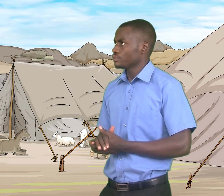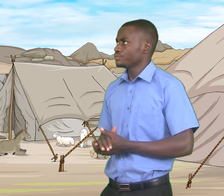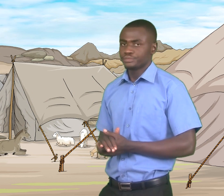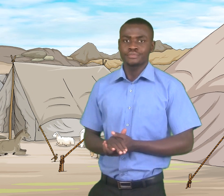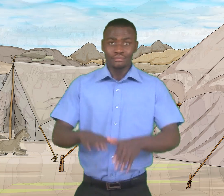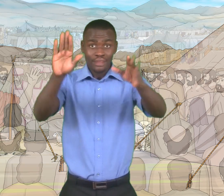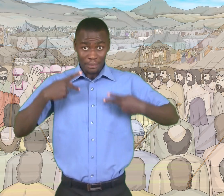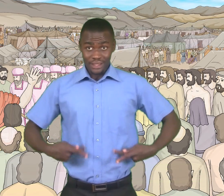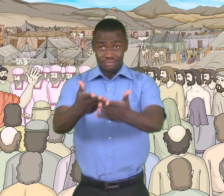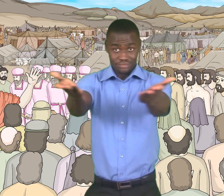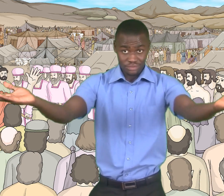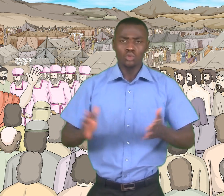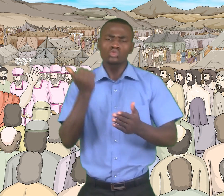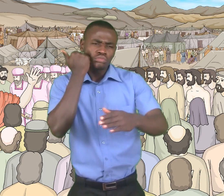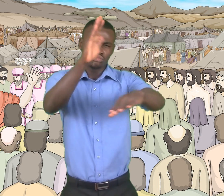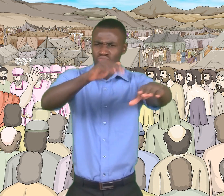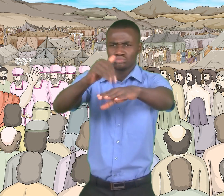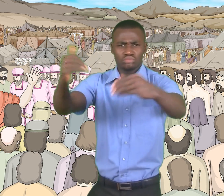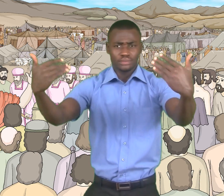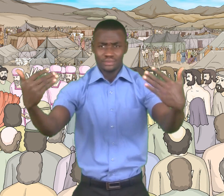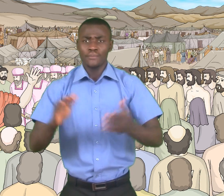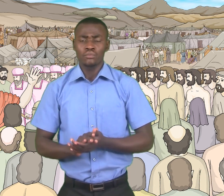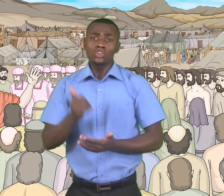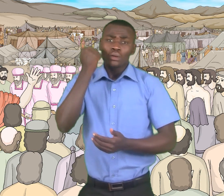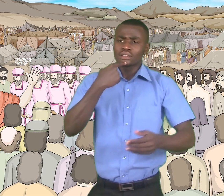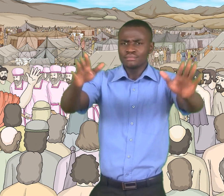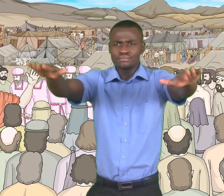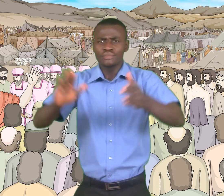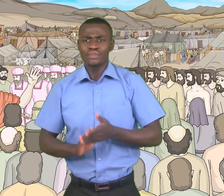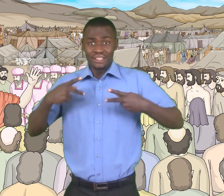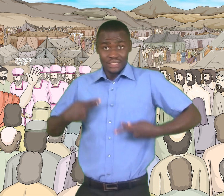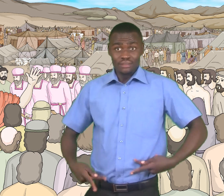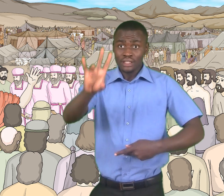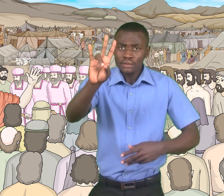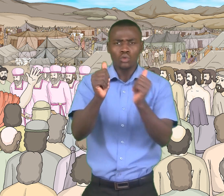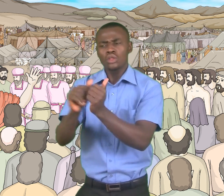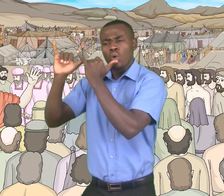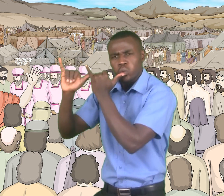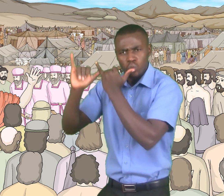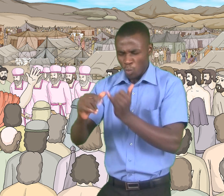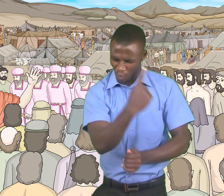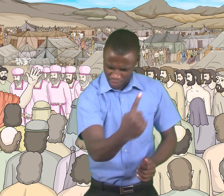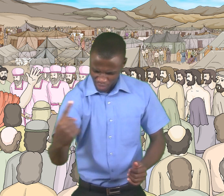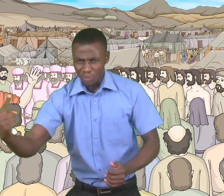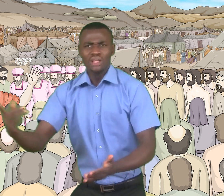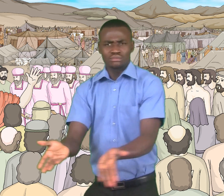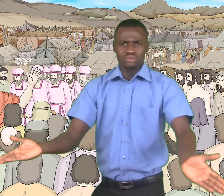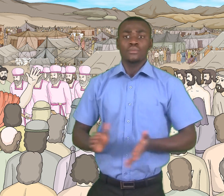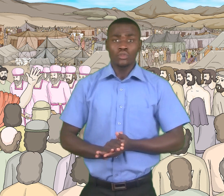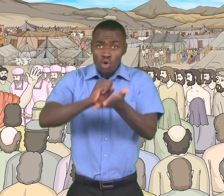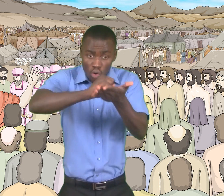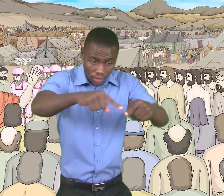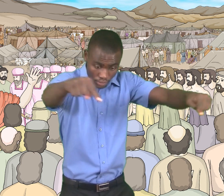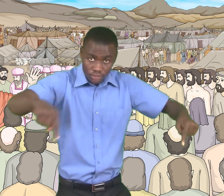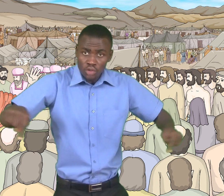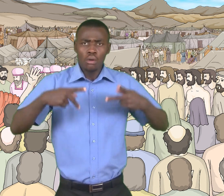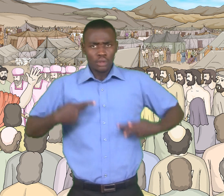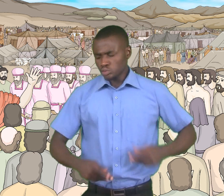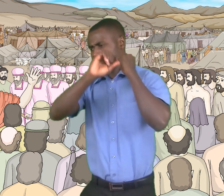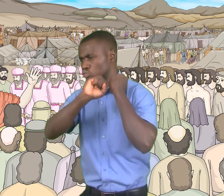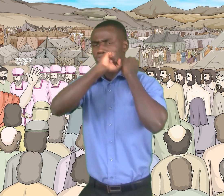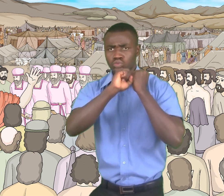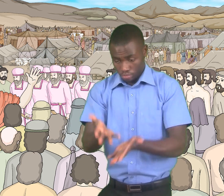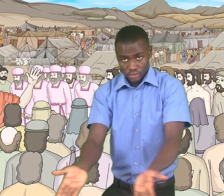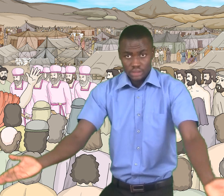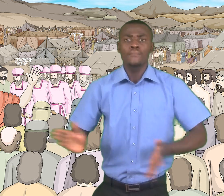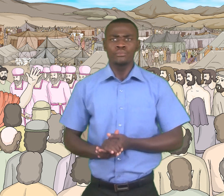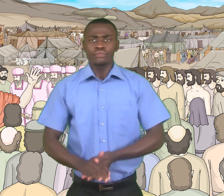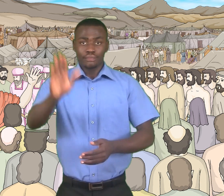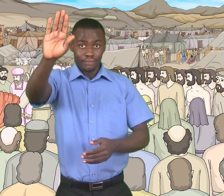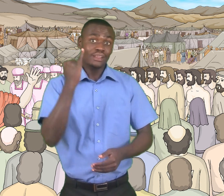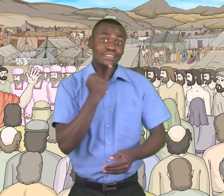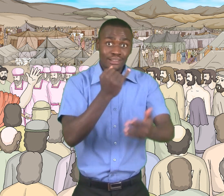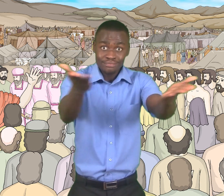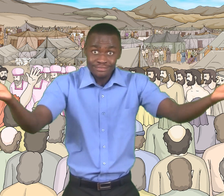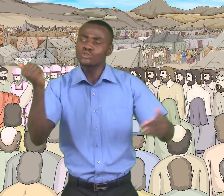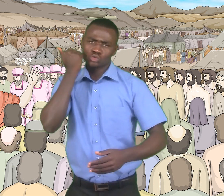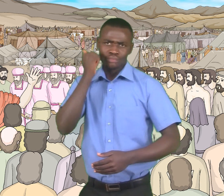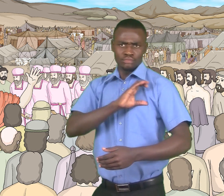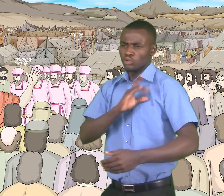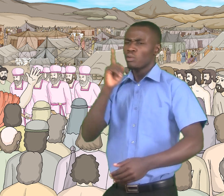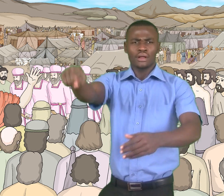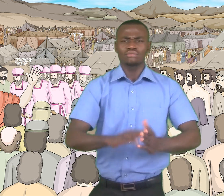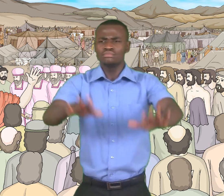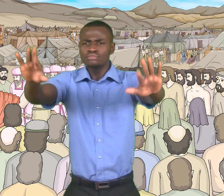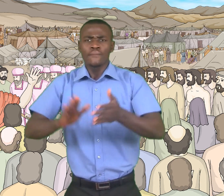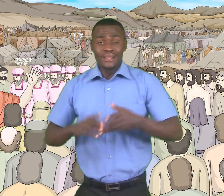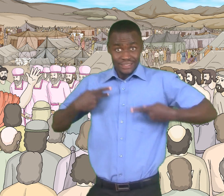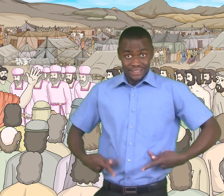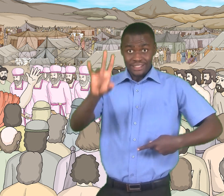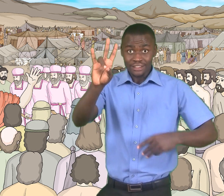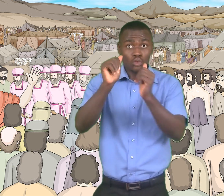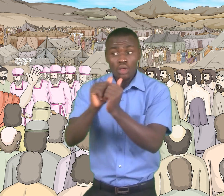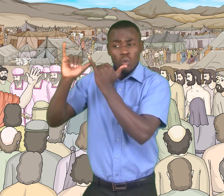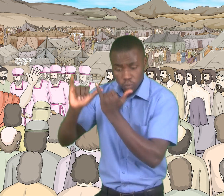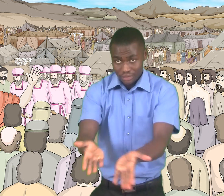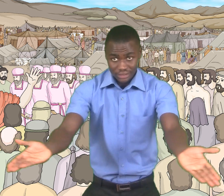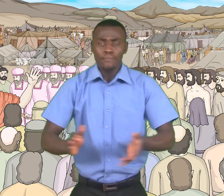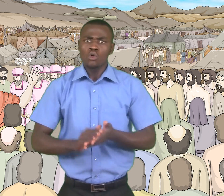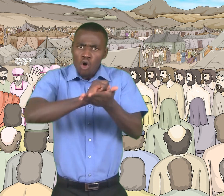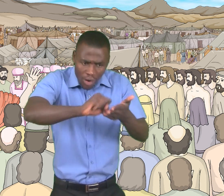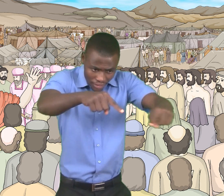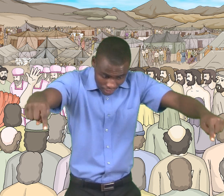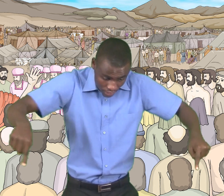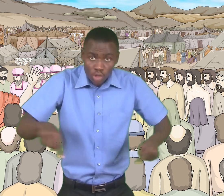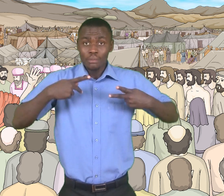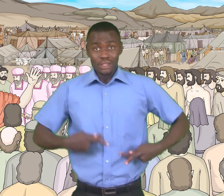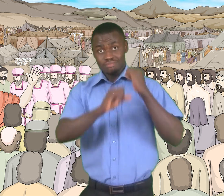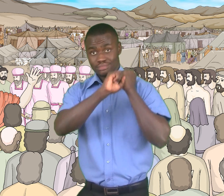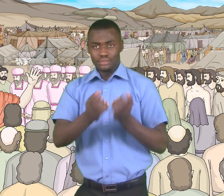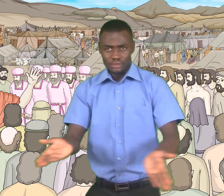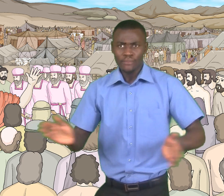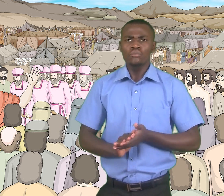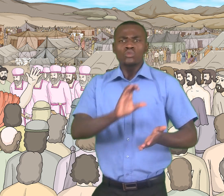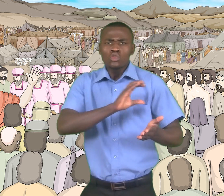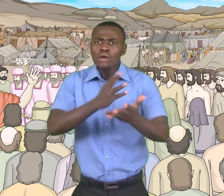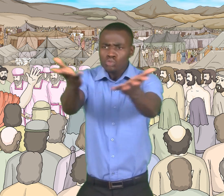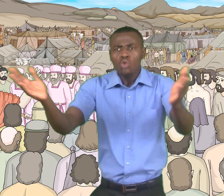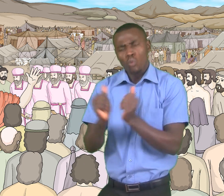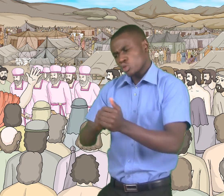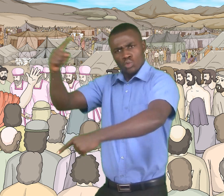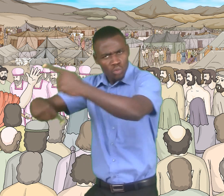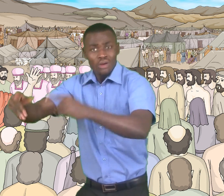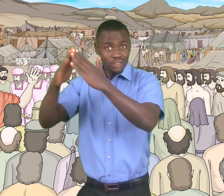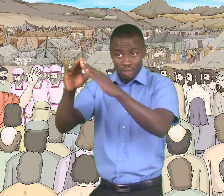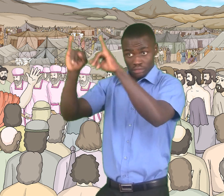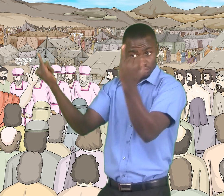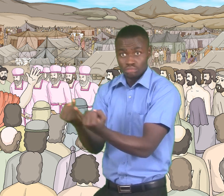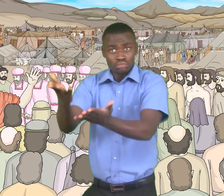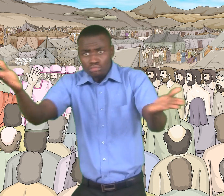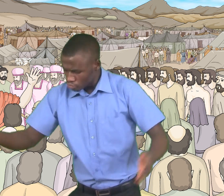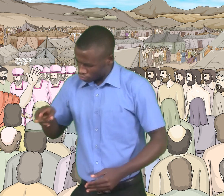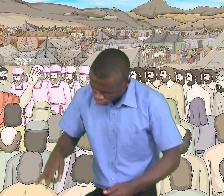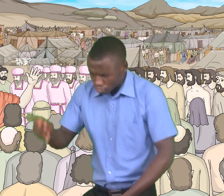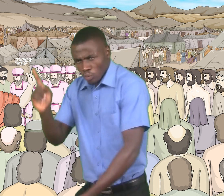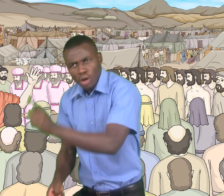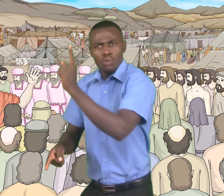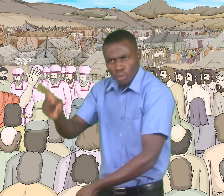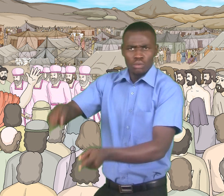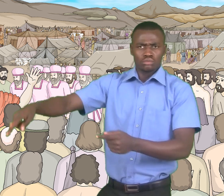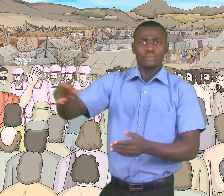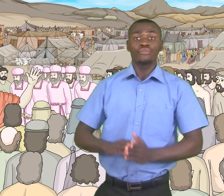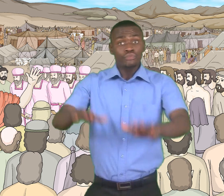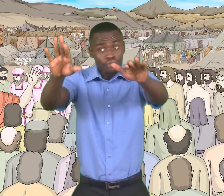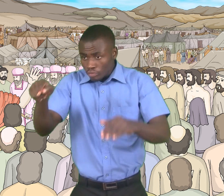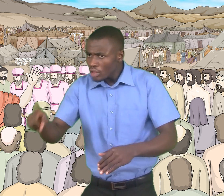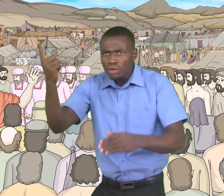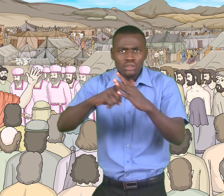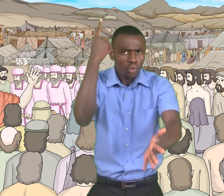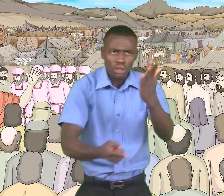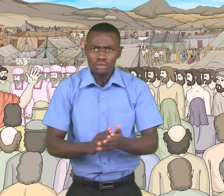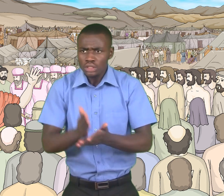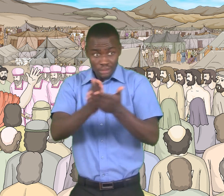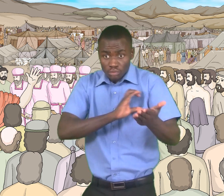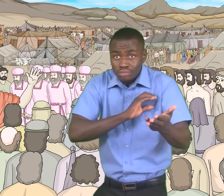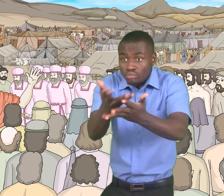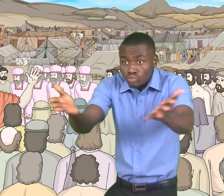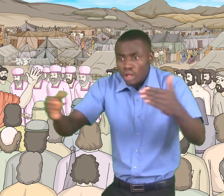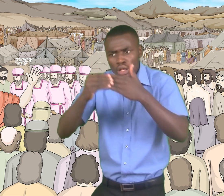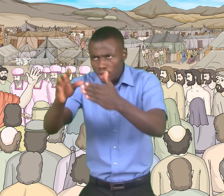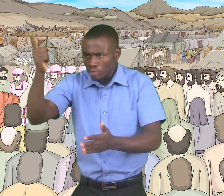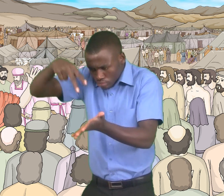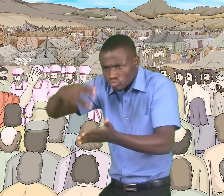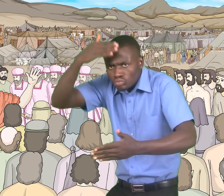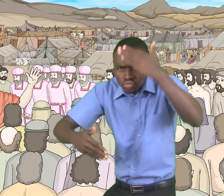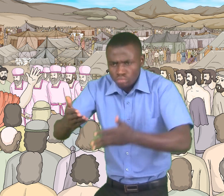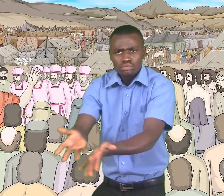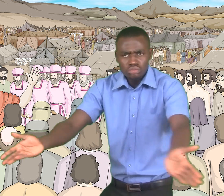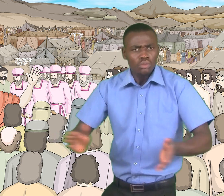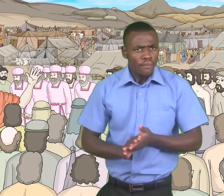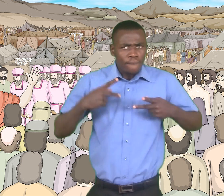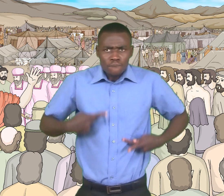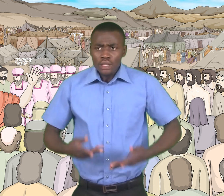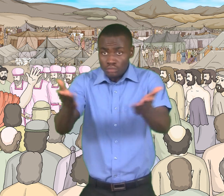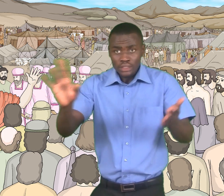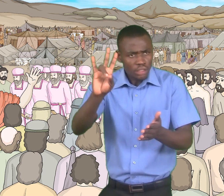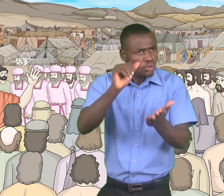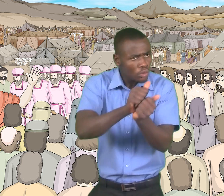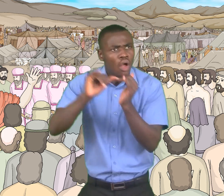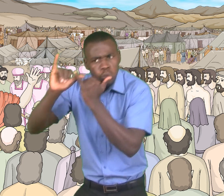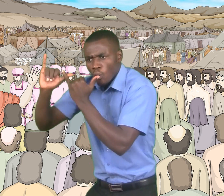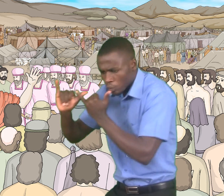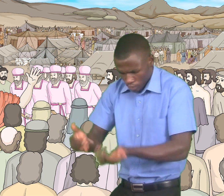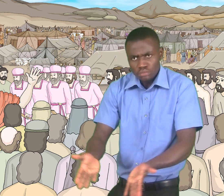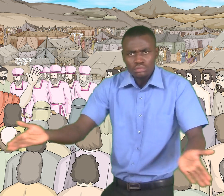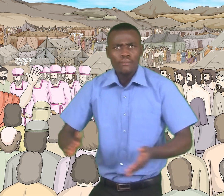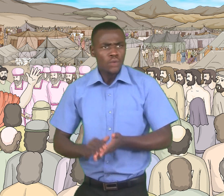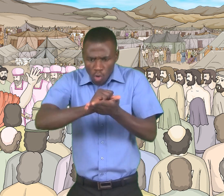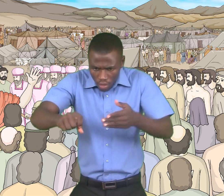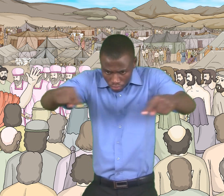So Joshua son of Nun summoned the priests and said, “Take up the ark of the covenant and have seven priests carry seven rams’ horns in front of the ark of the LORD.”